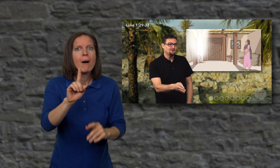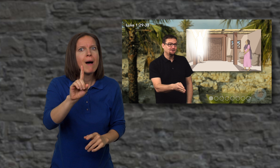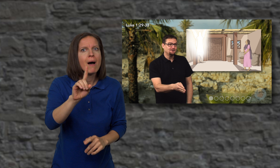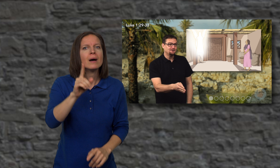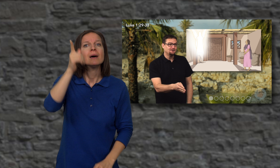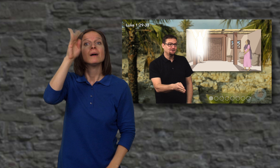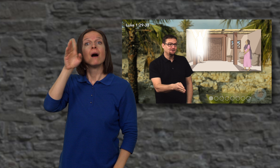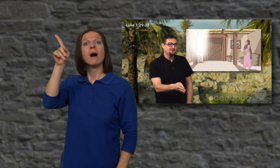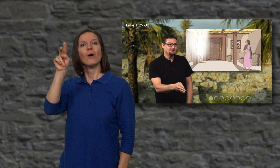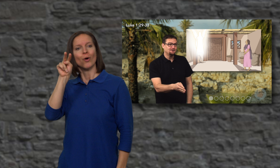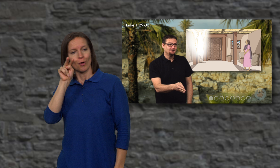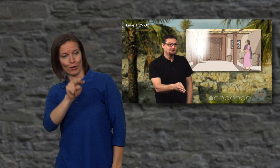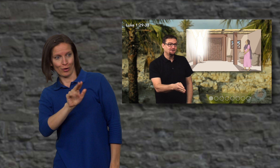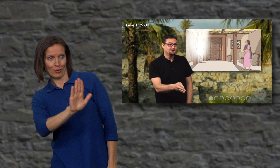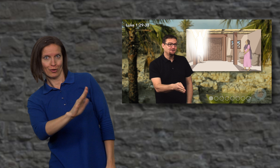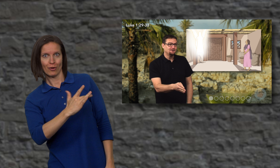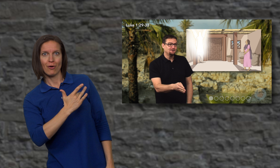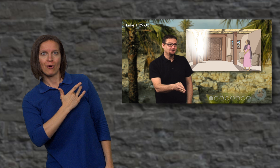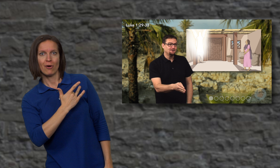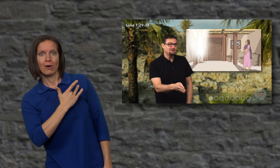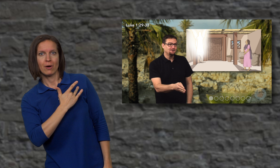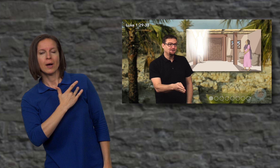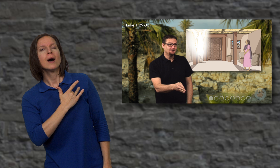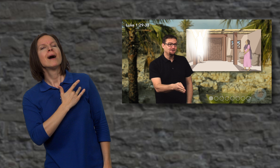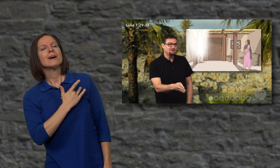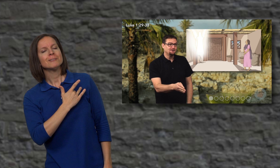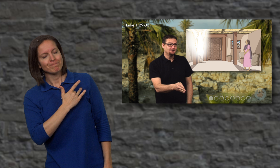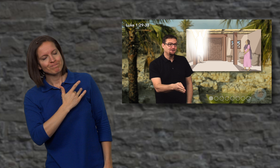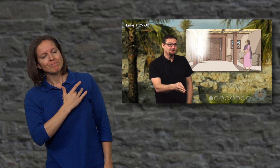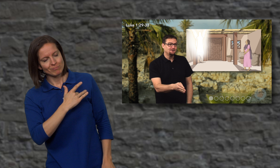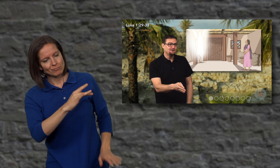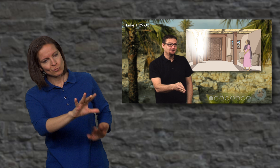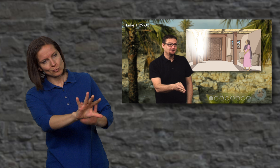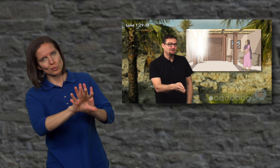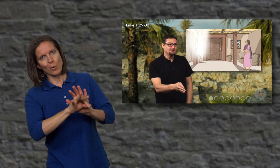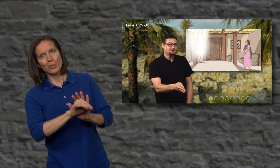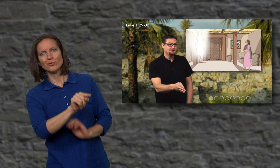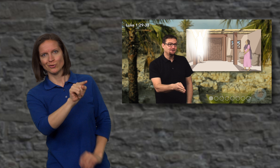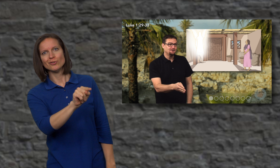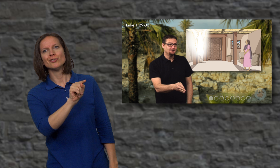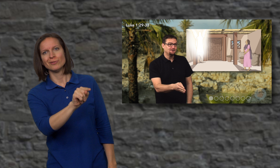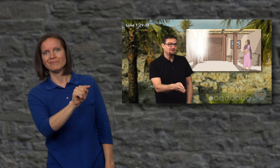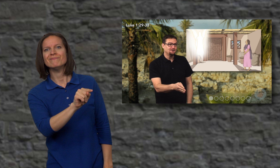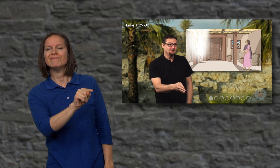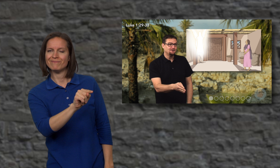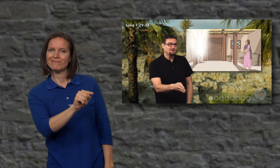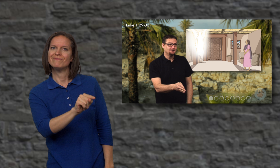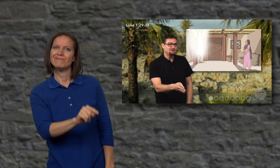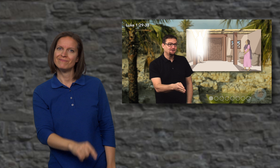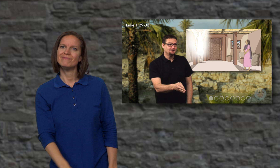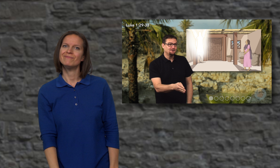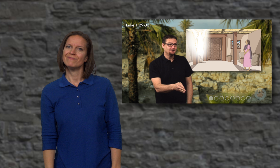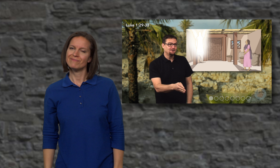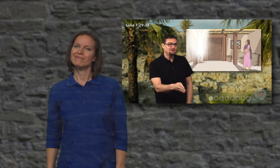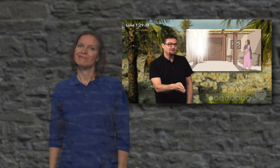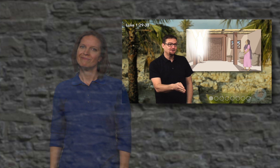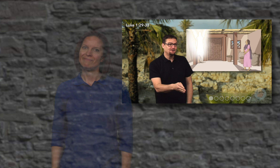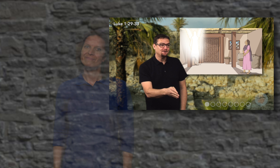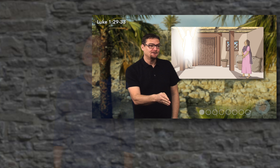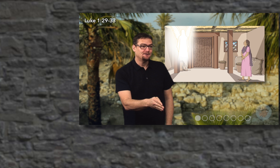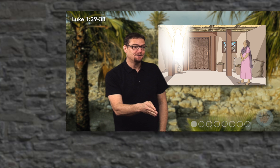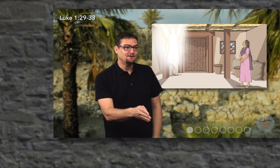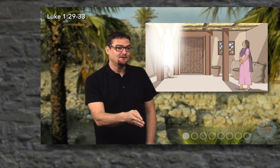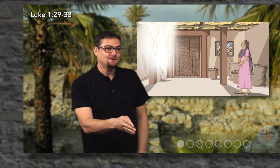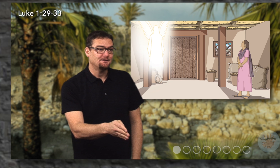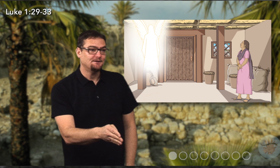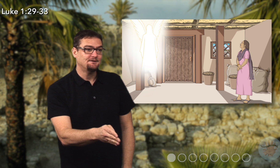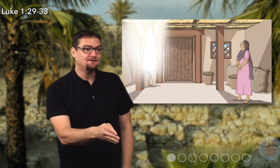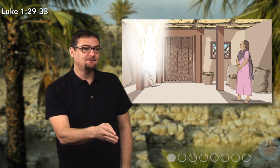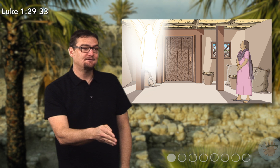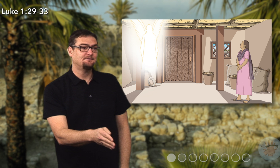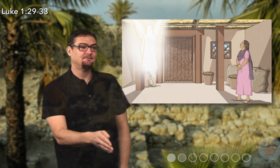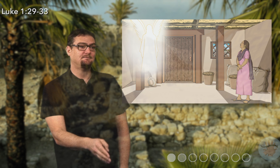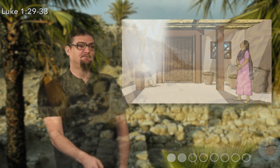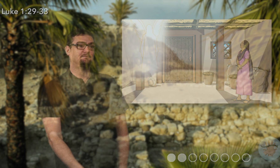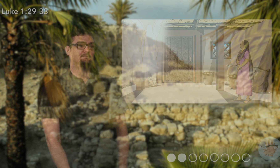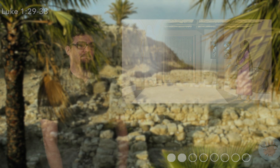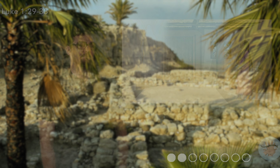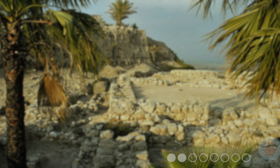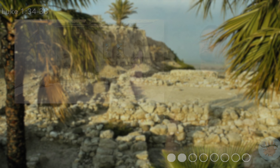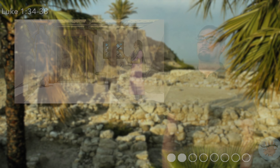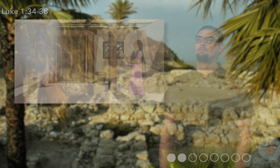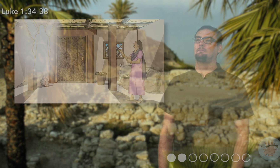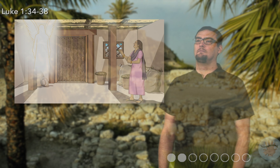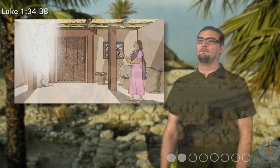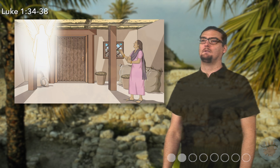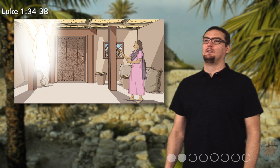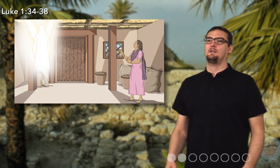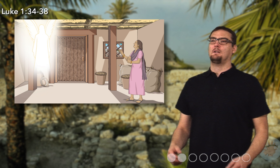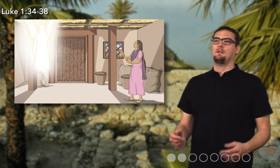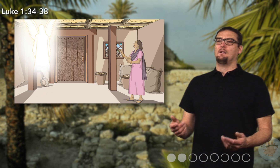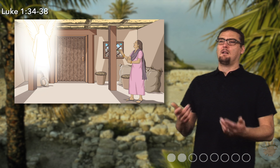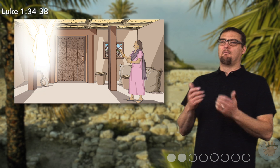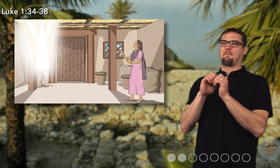His kingdom will never end!”